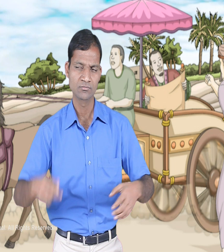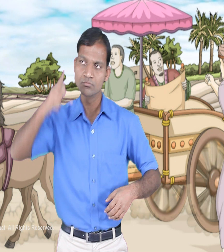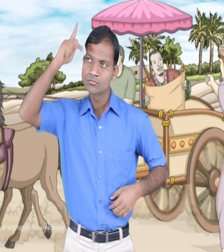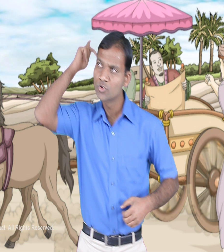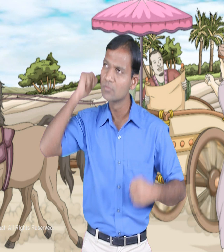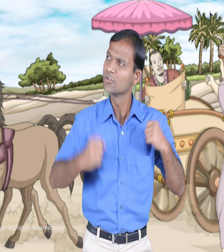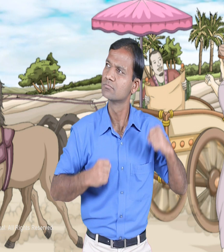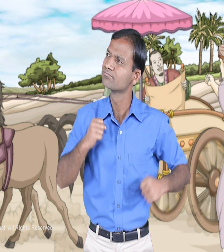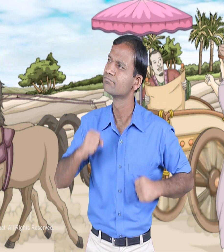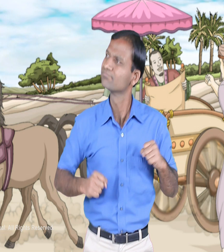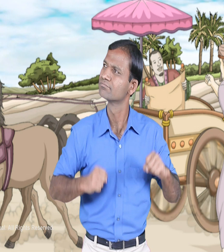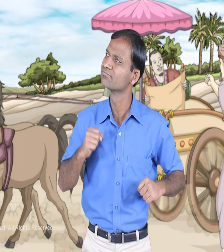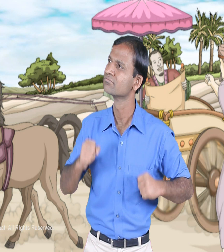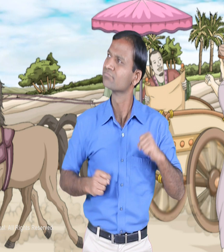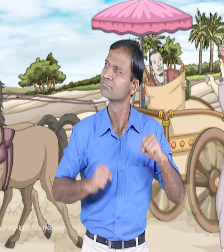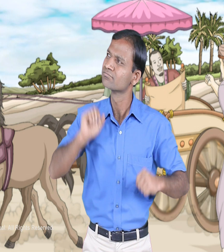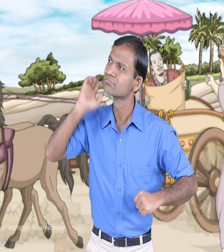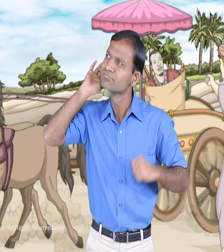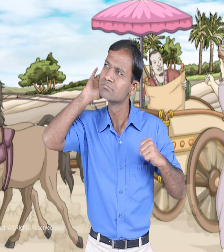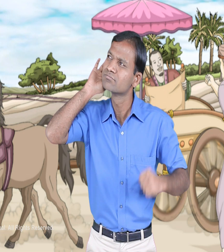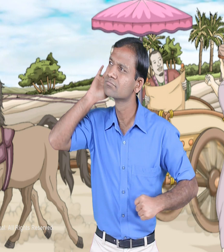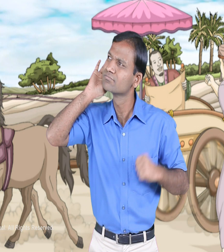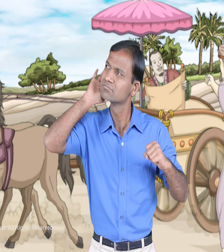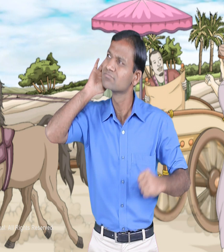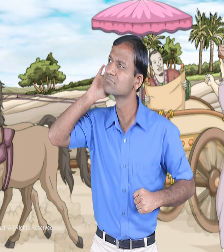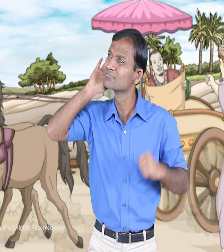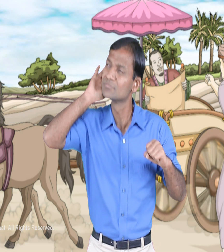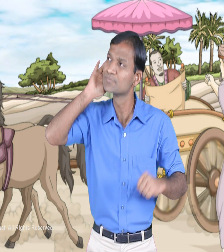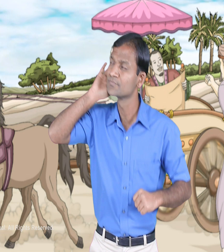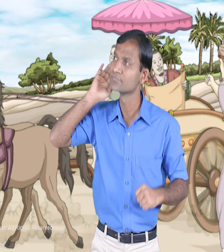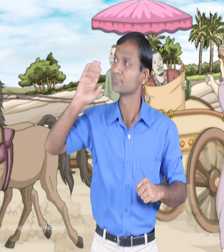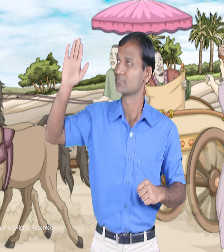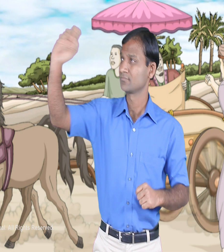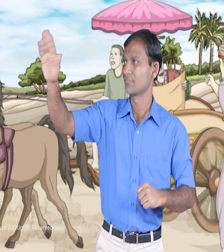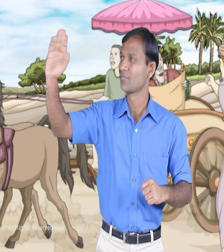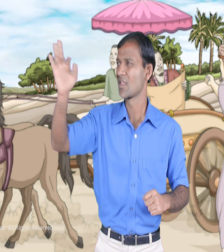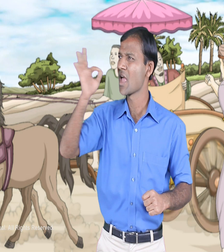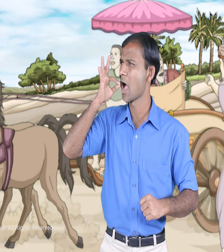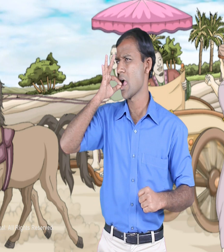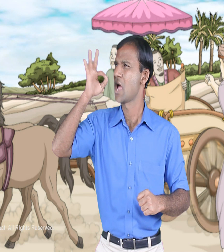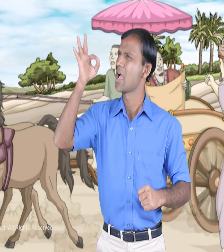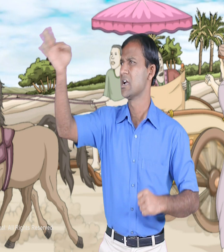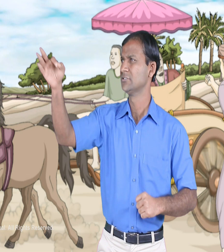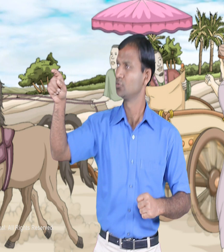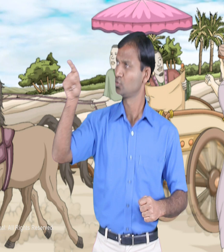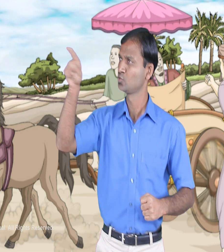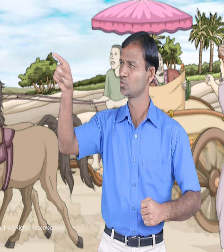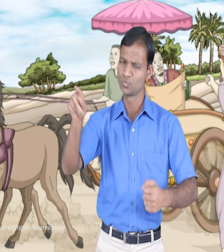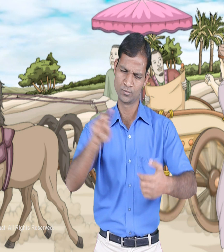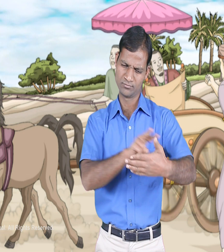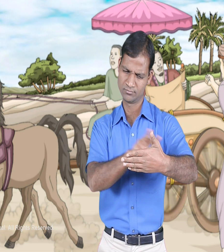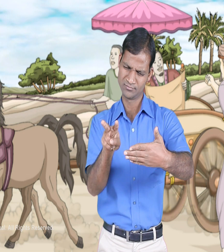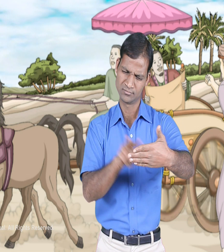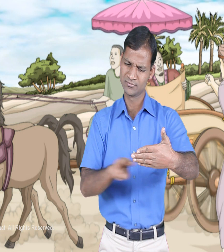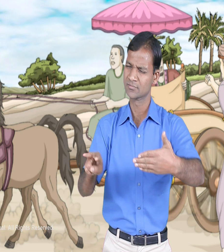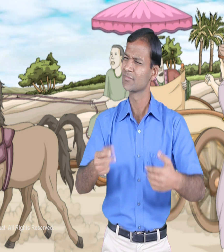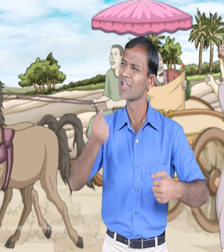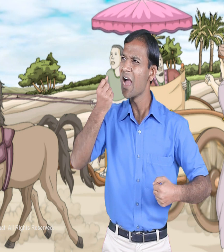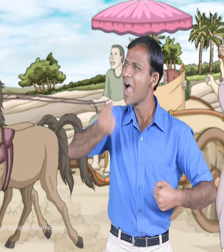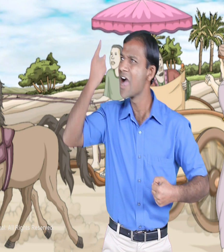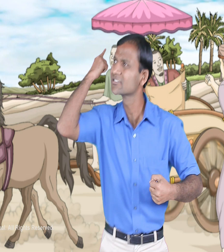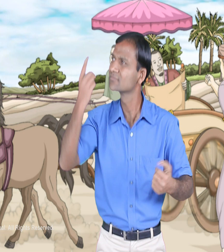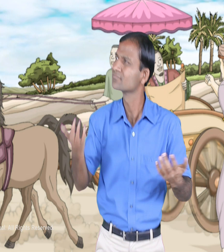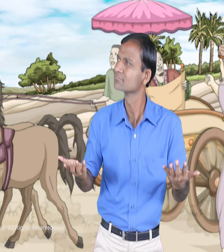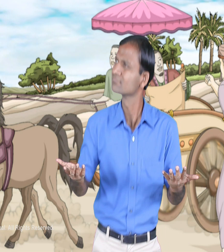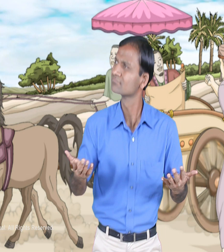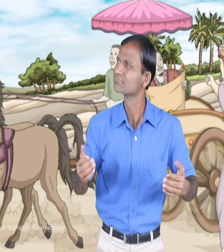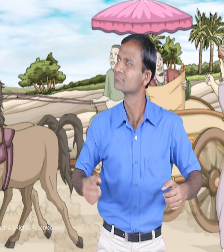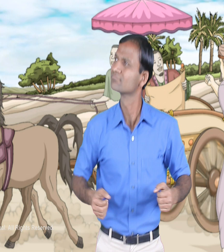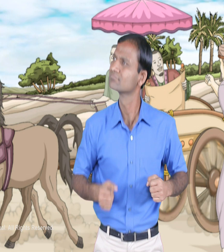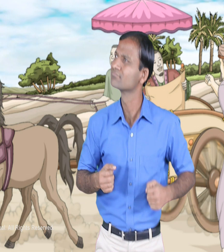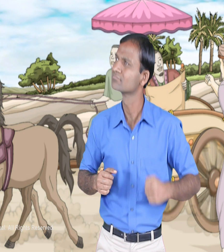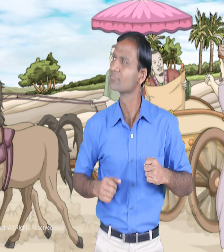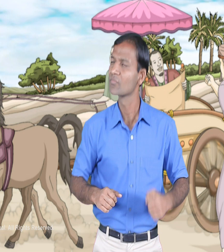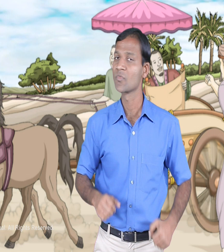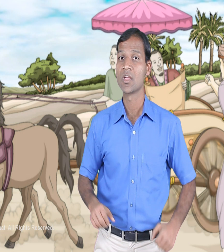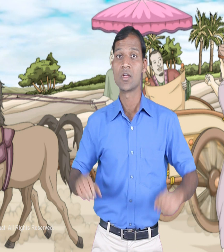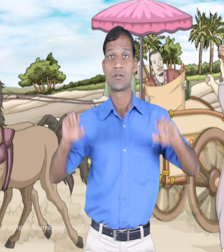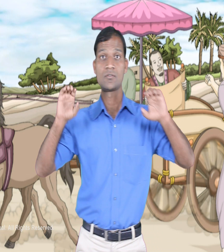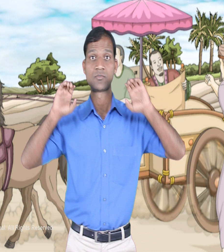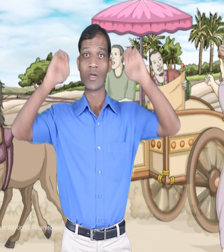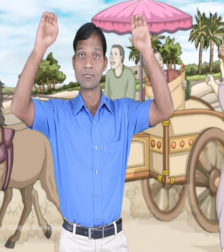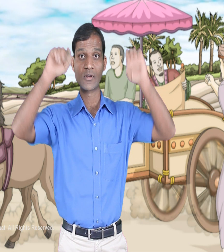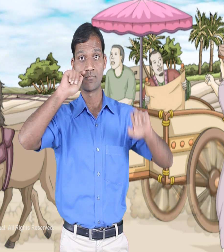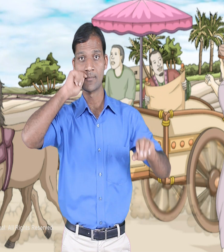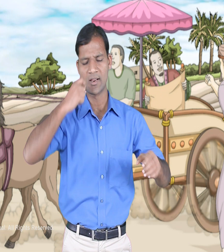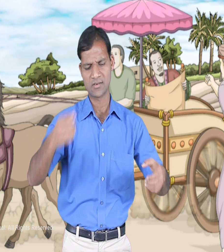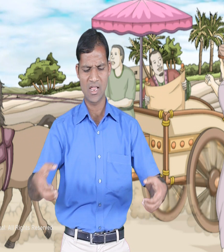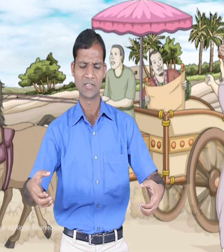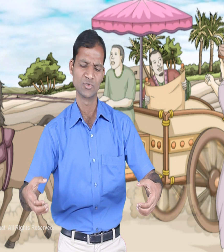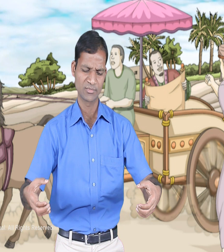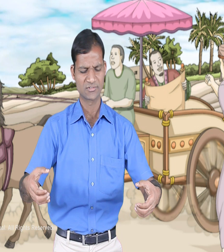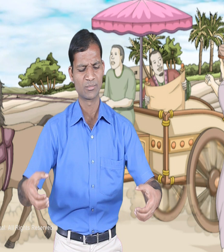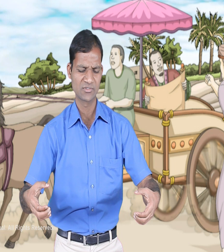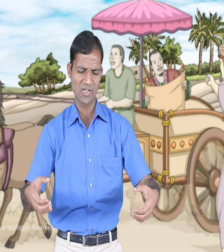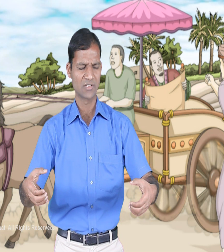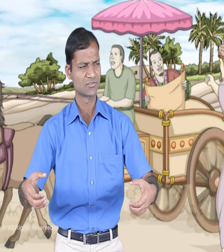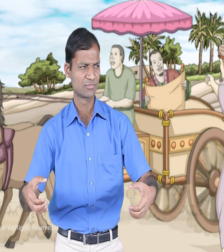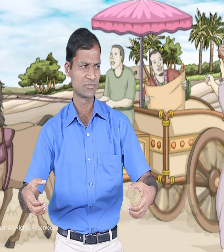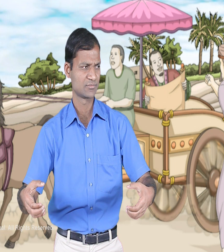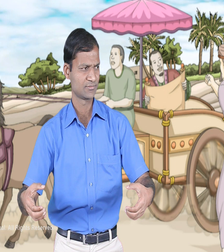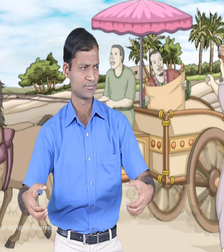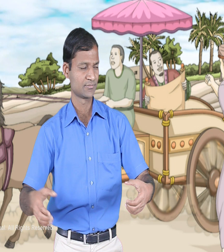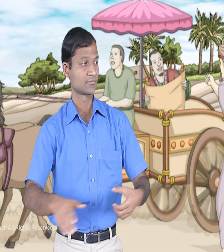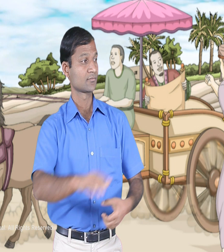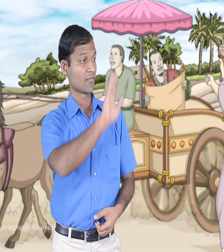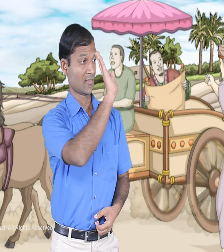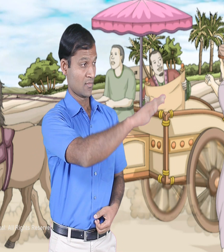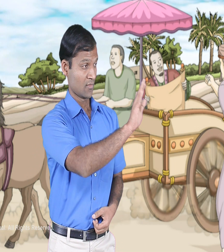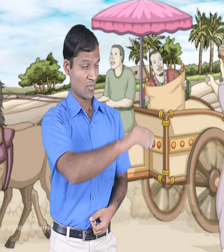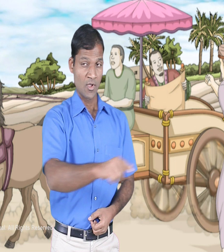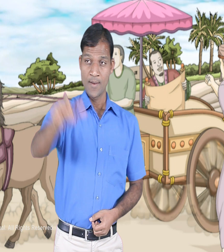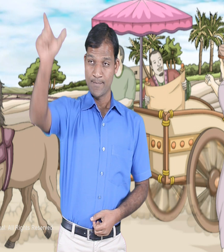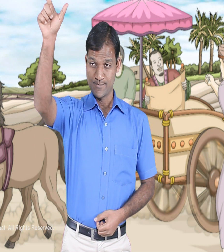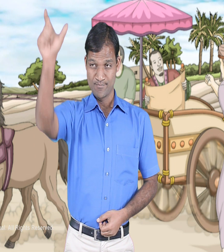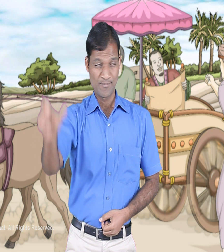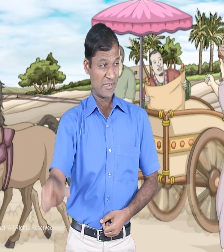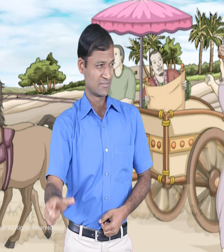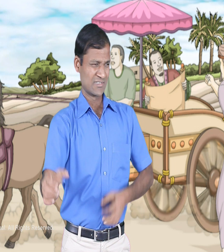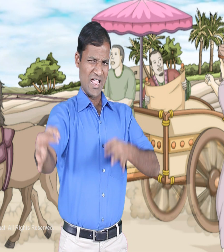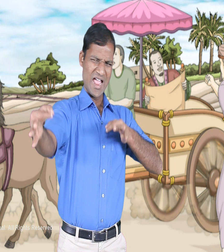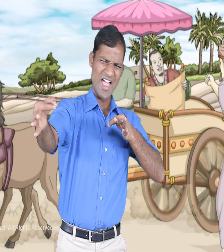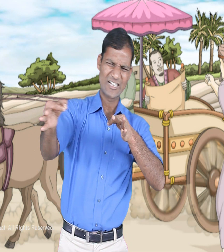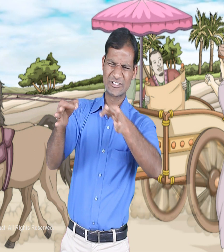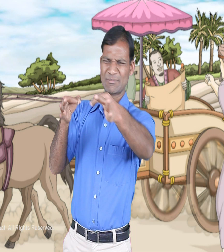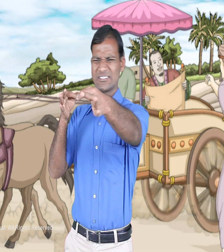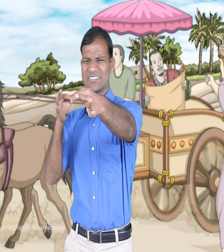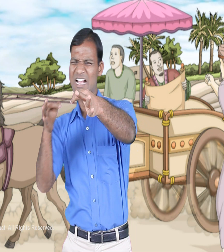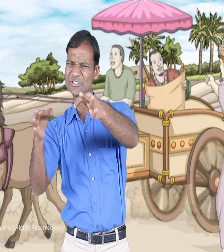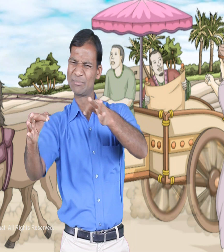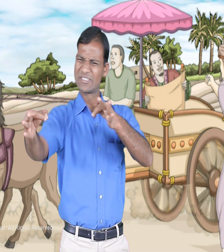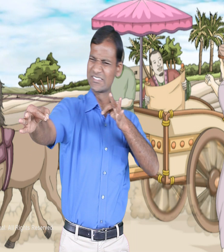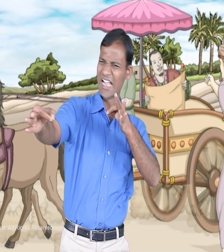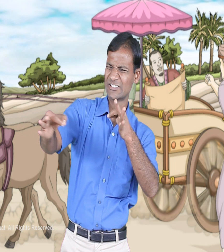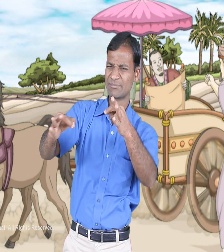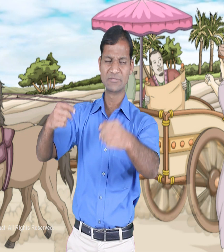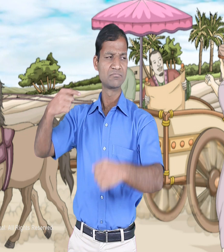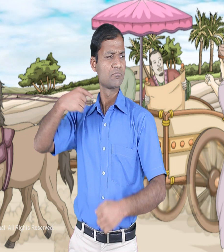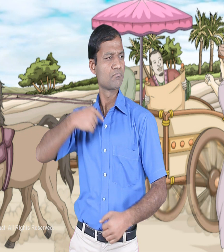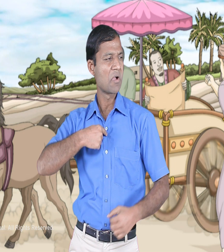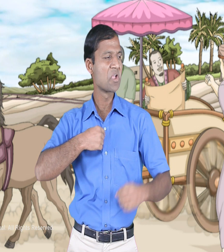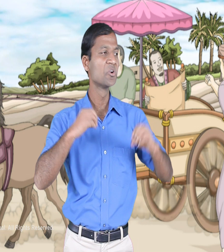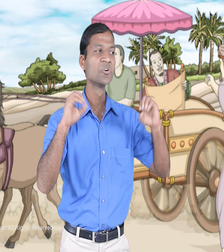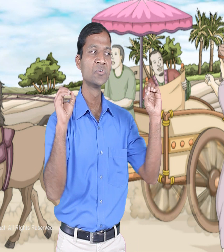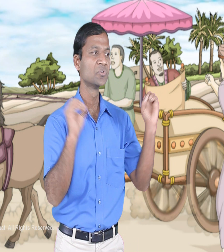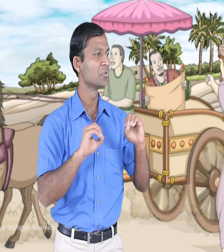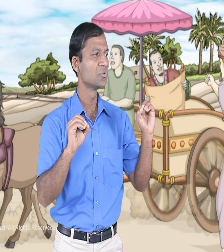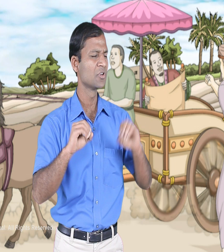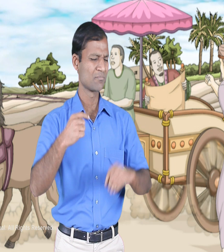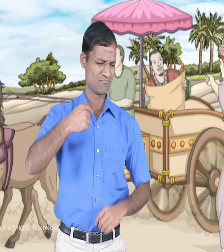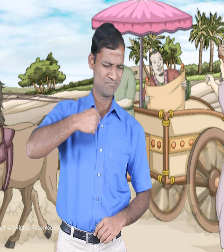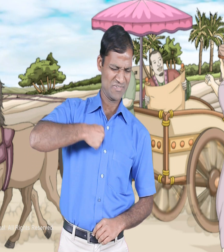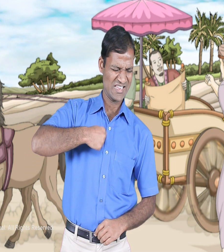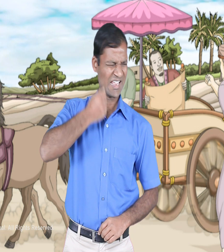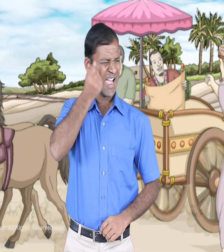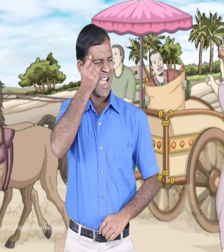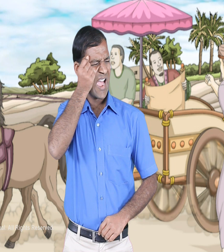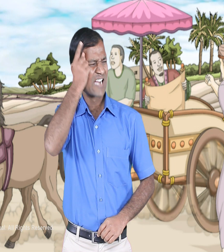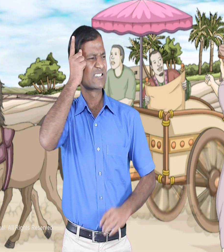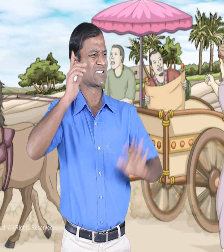“Do you understand what you are reading?” Philip asked.